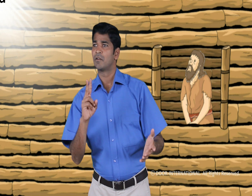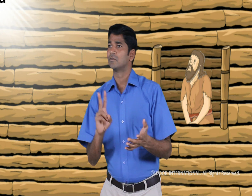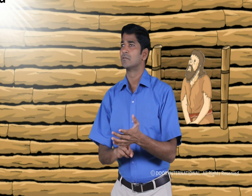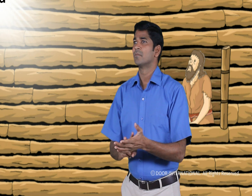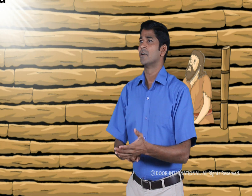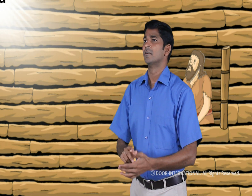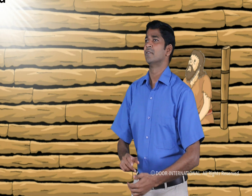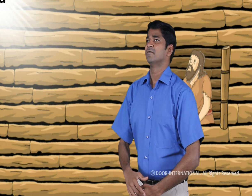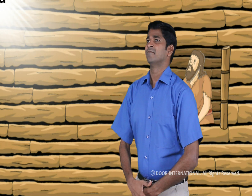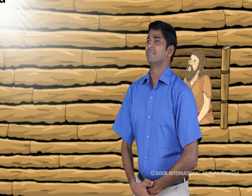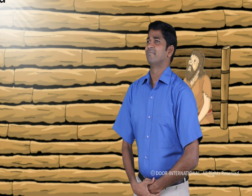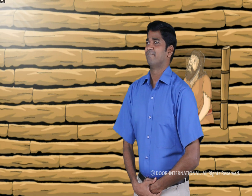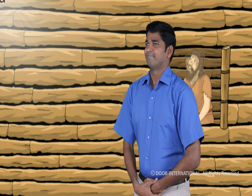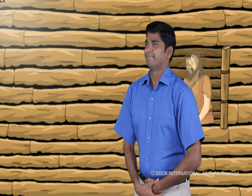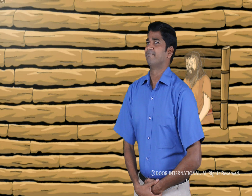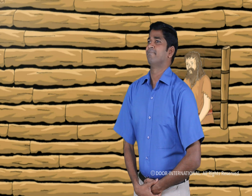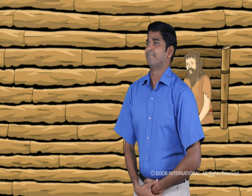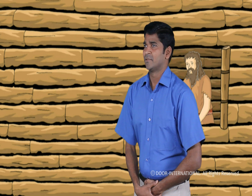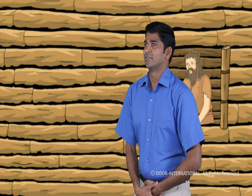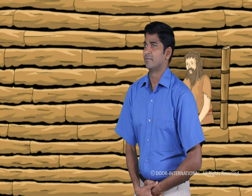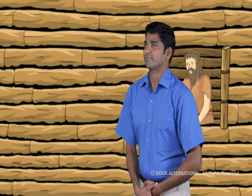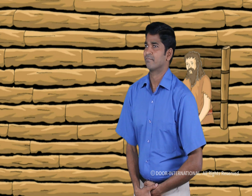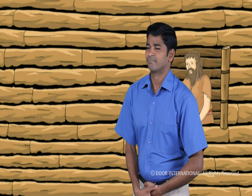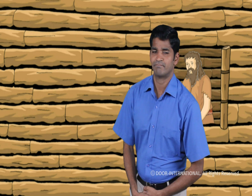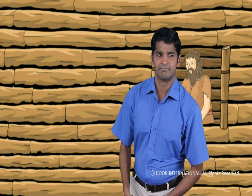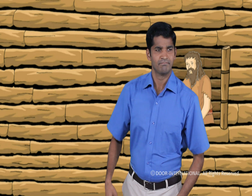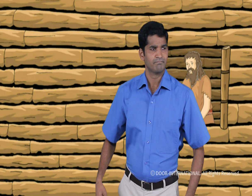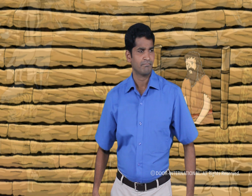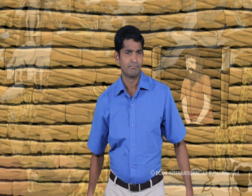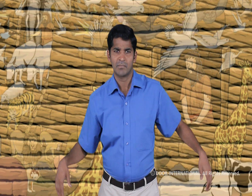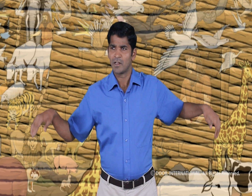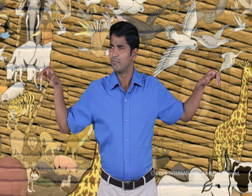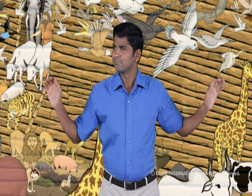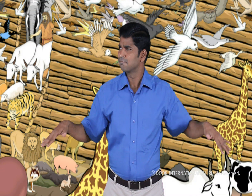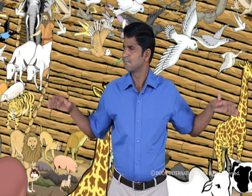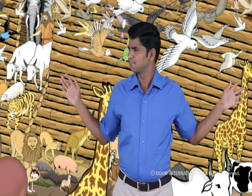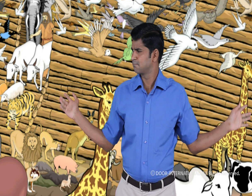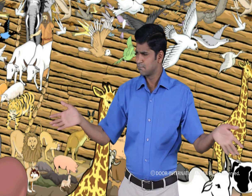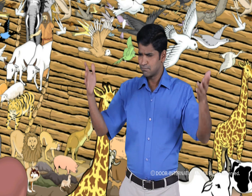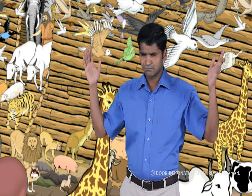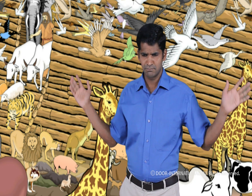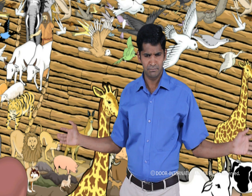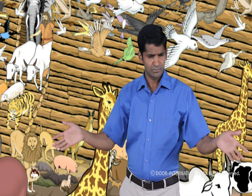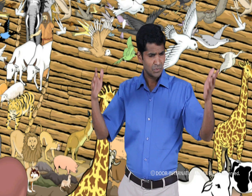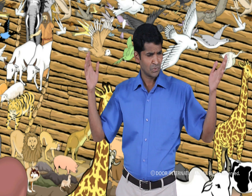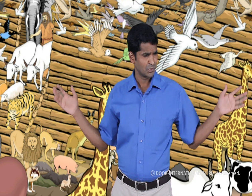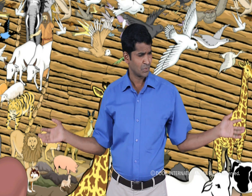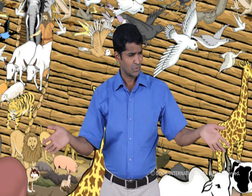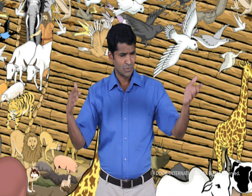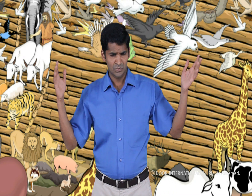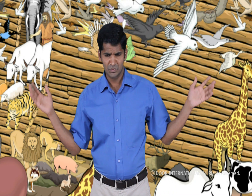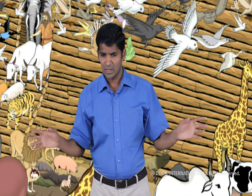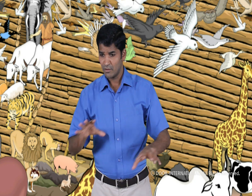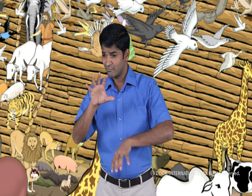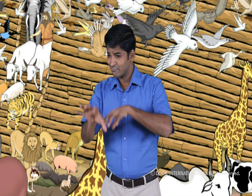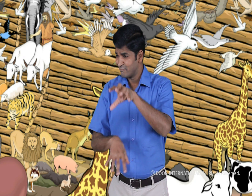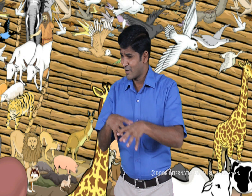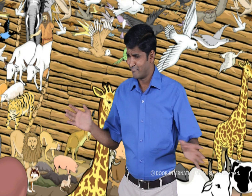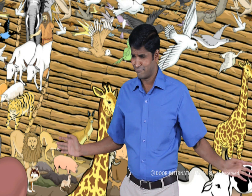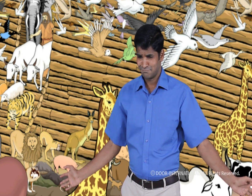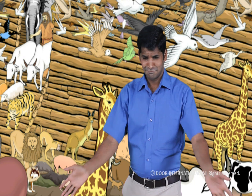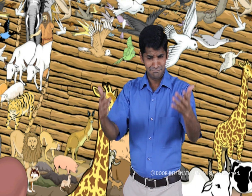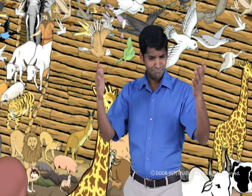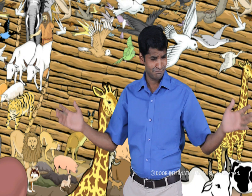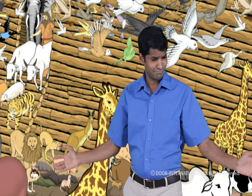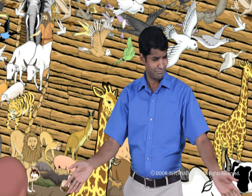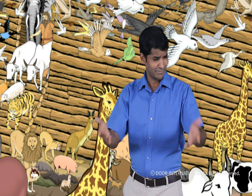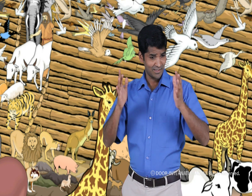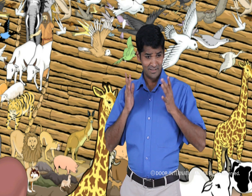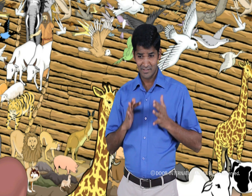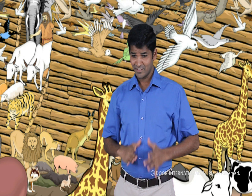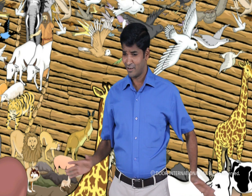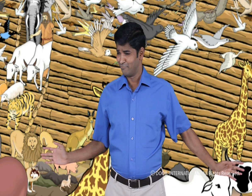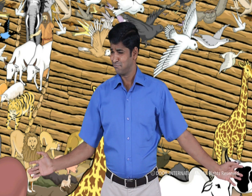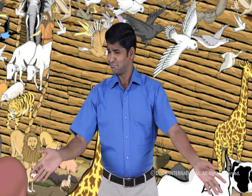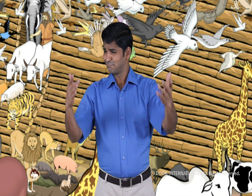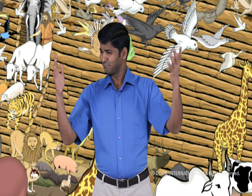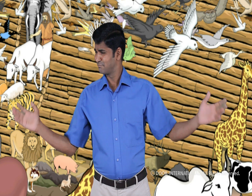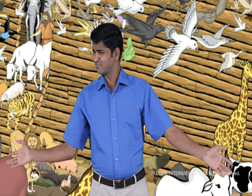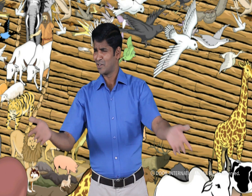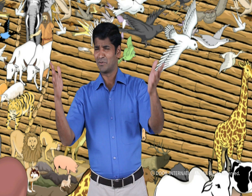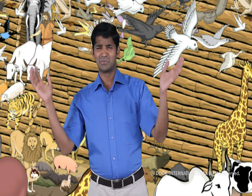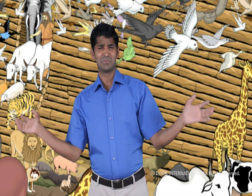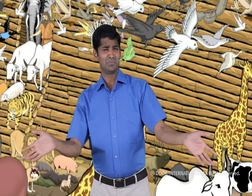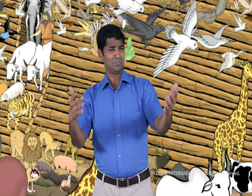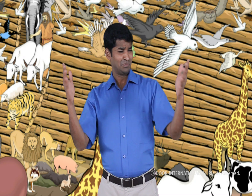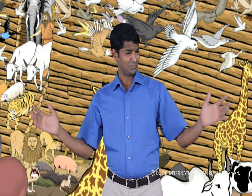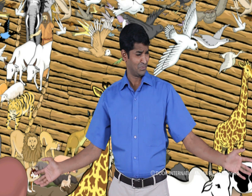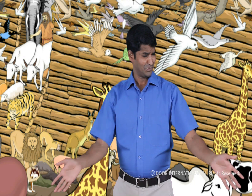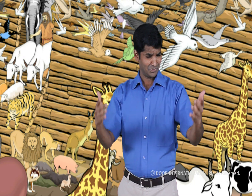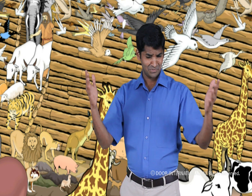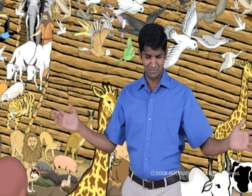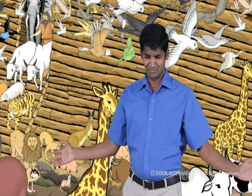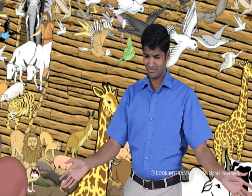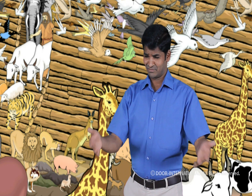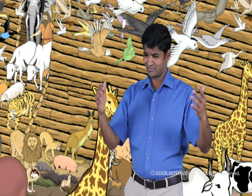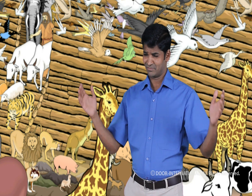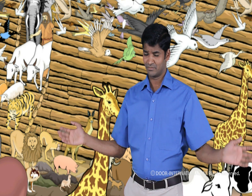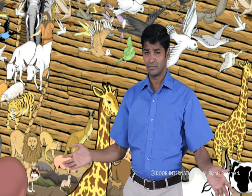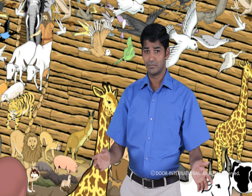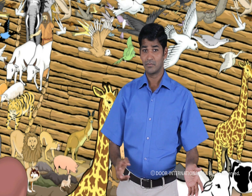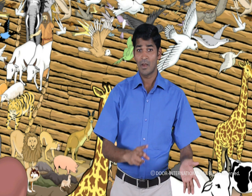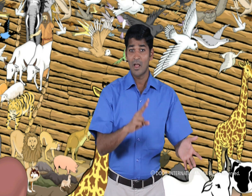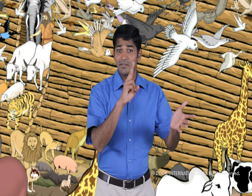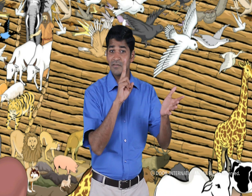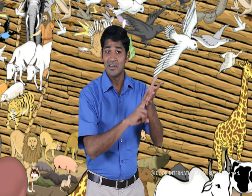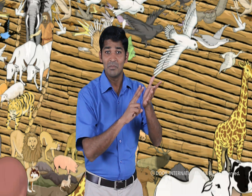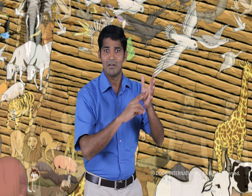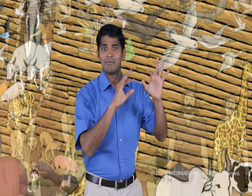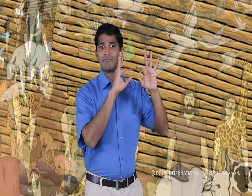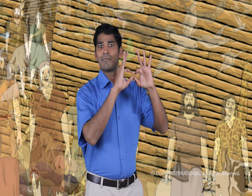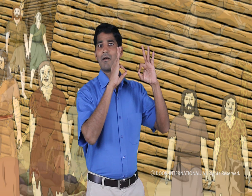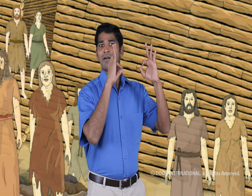So Noah came out, along with his sons and his wife and his sons’ wives.